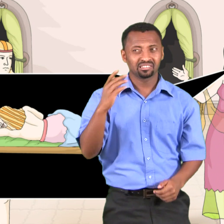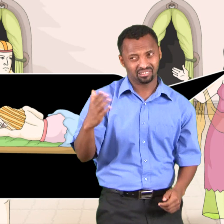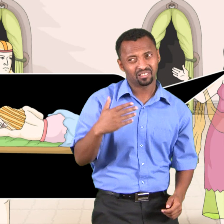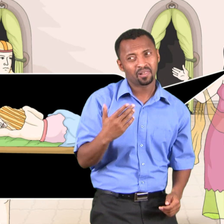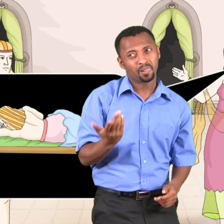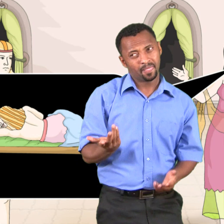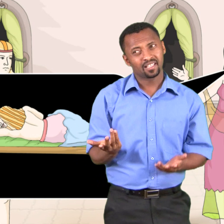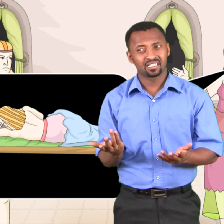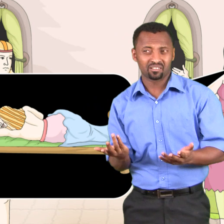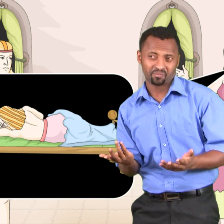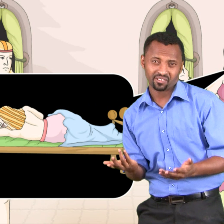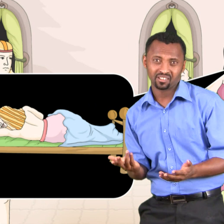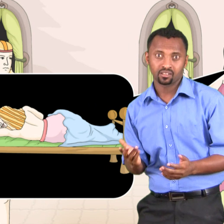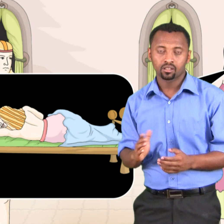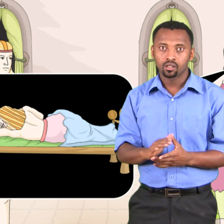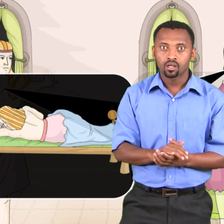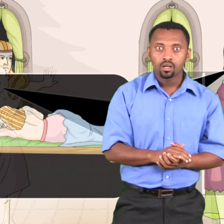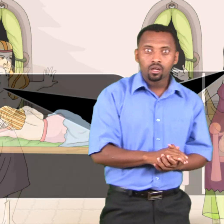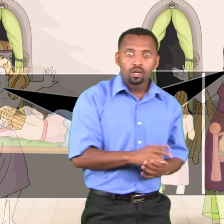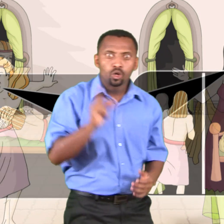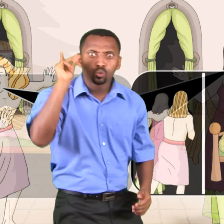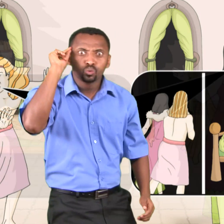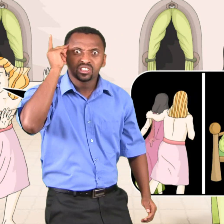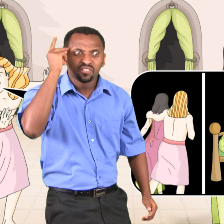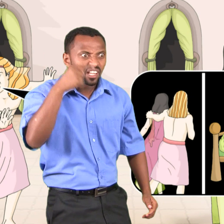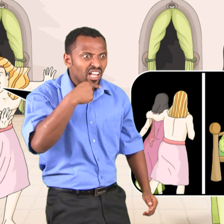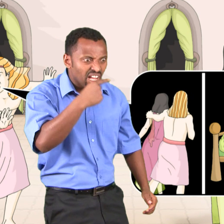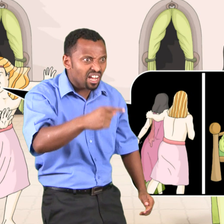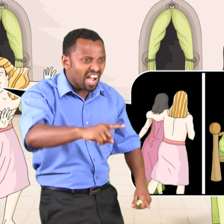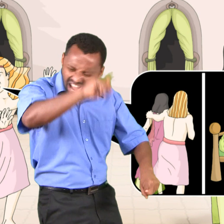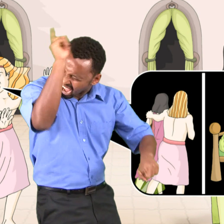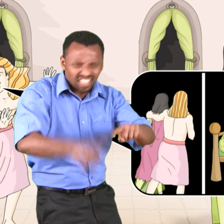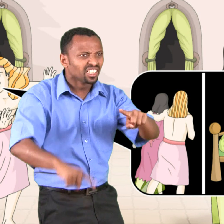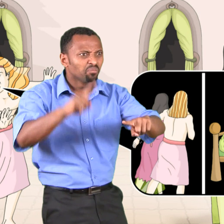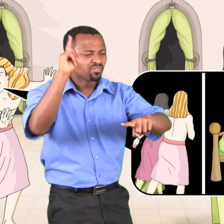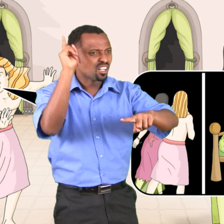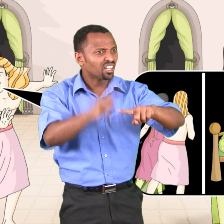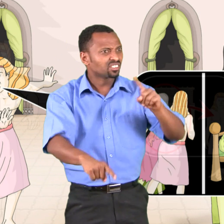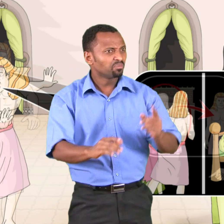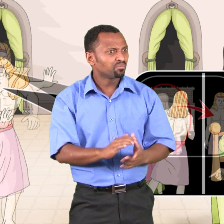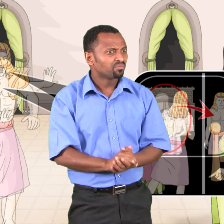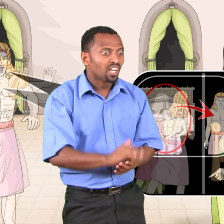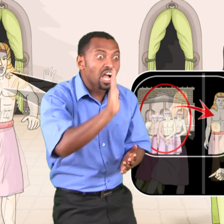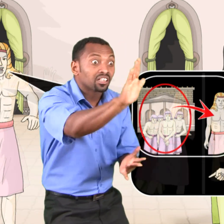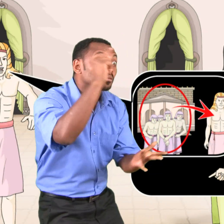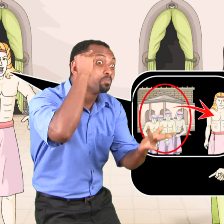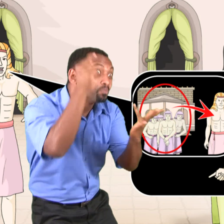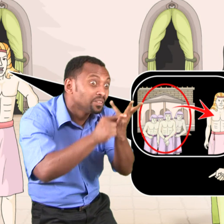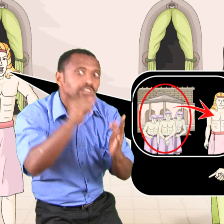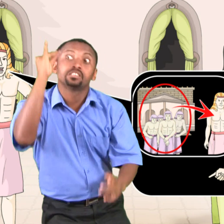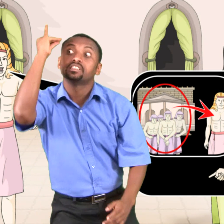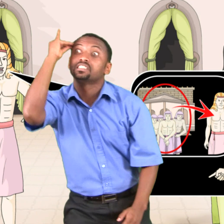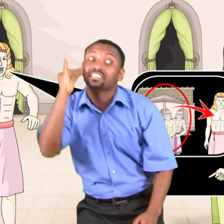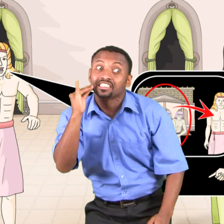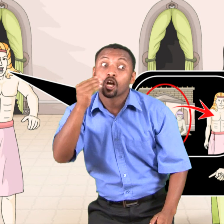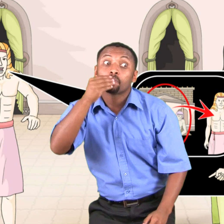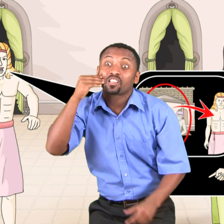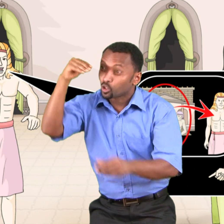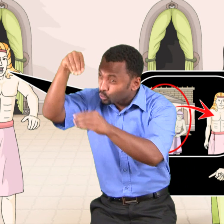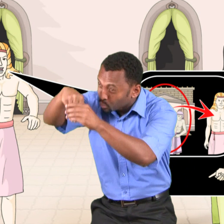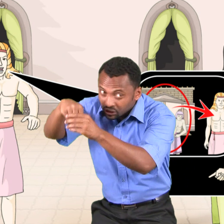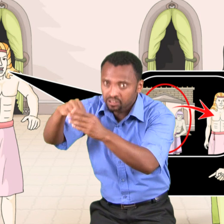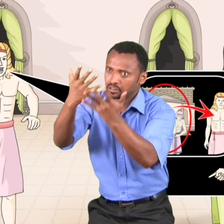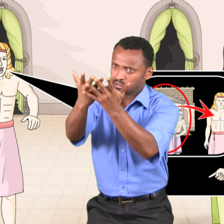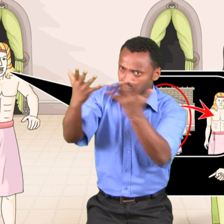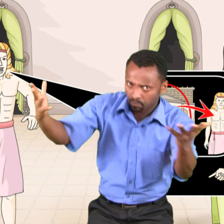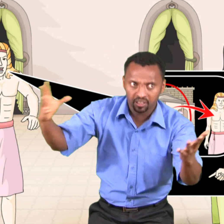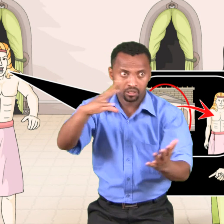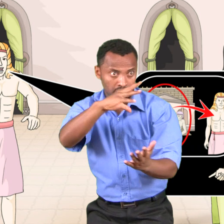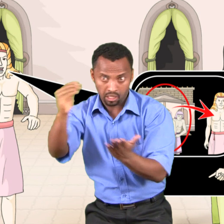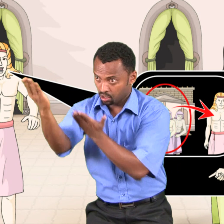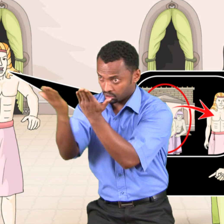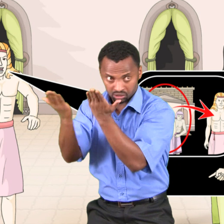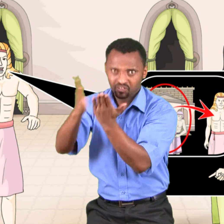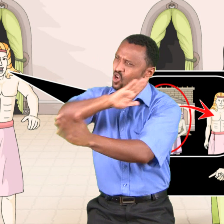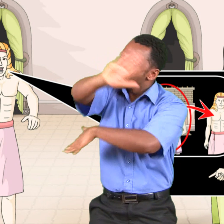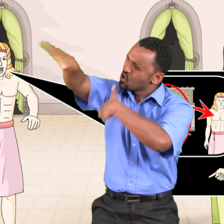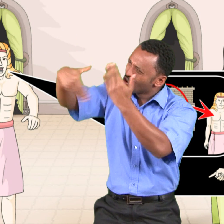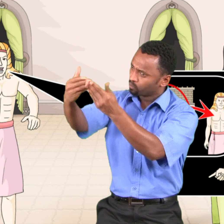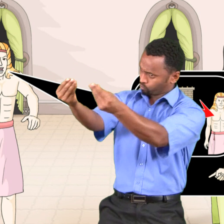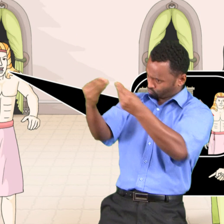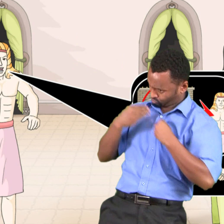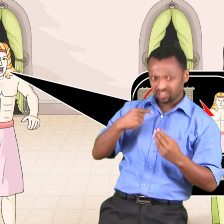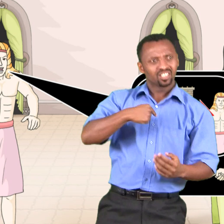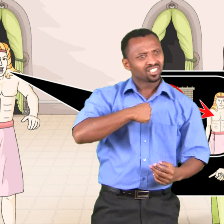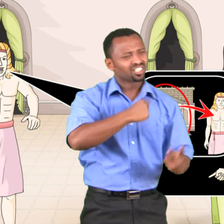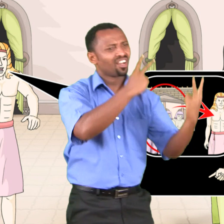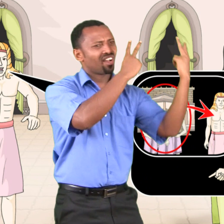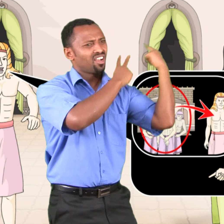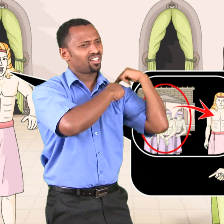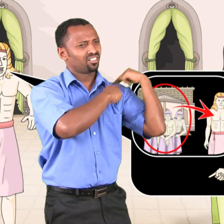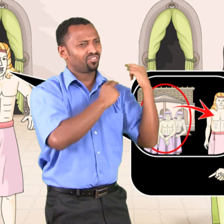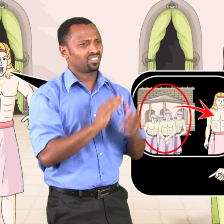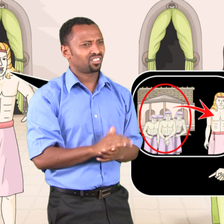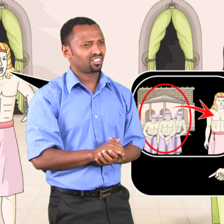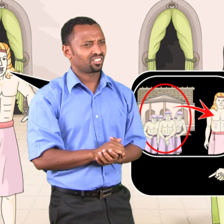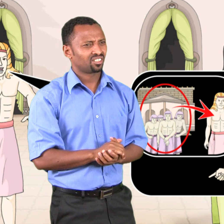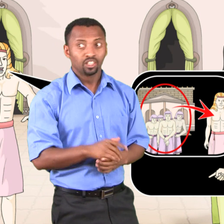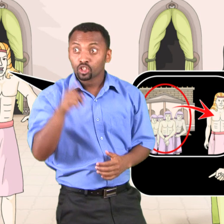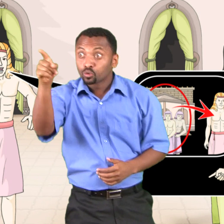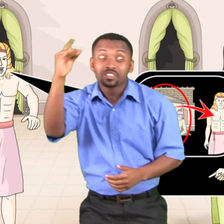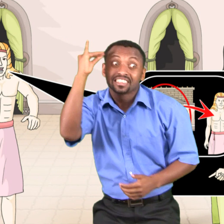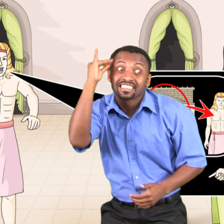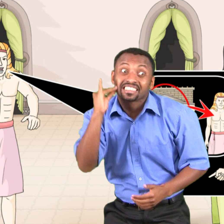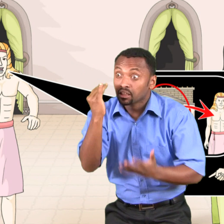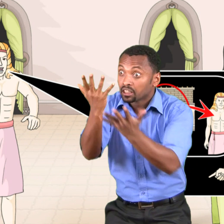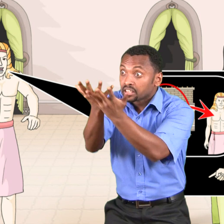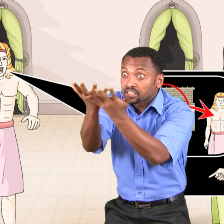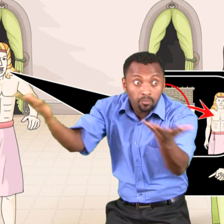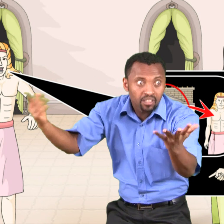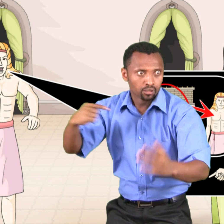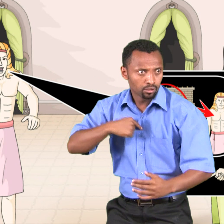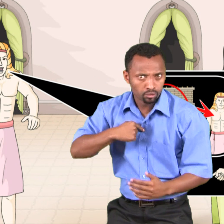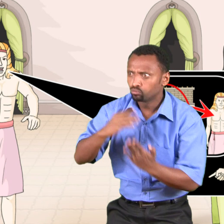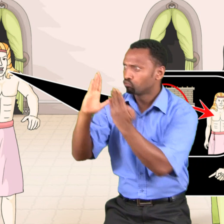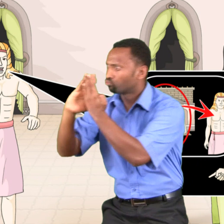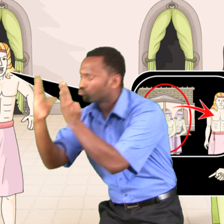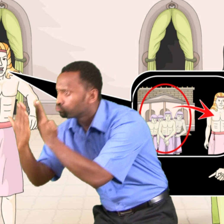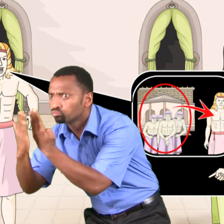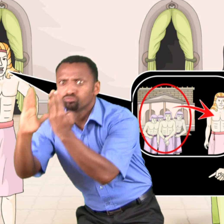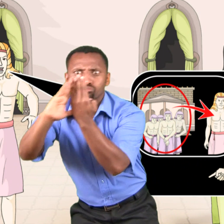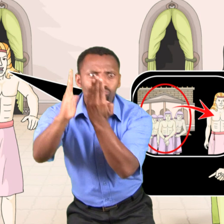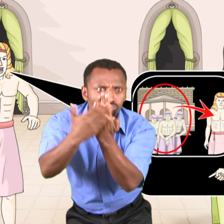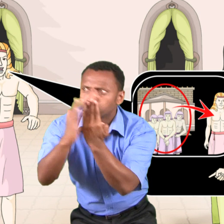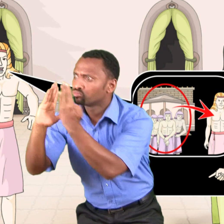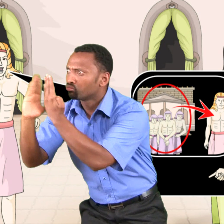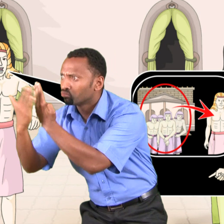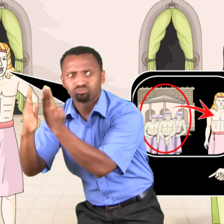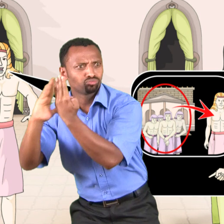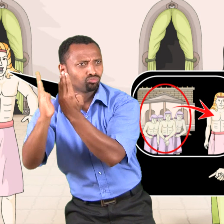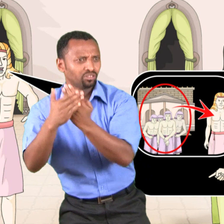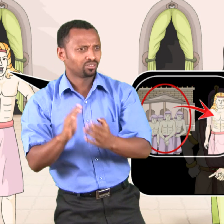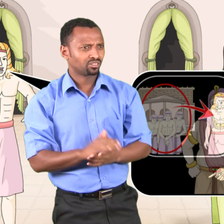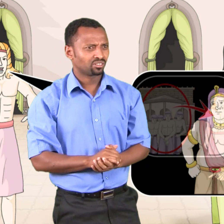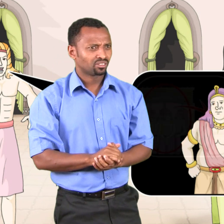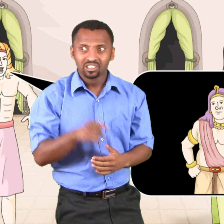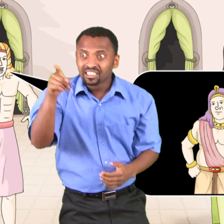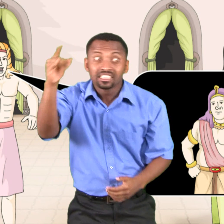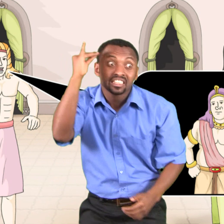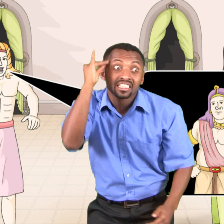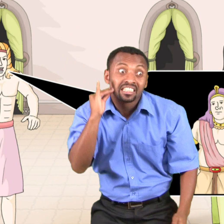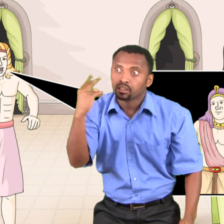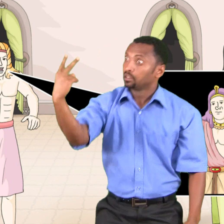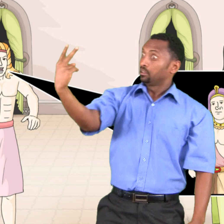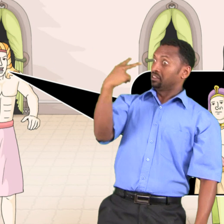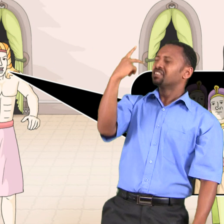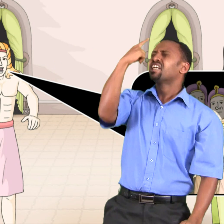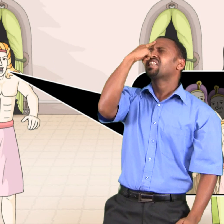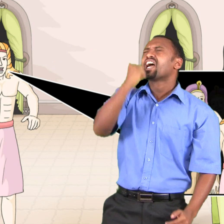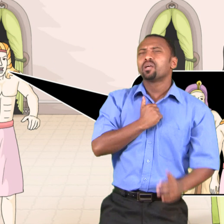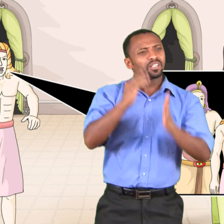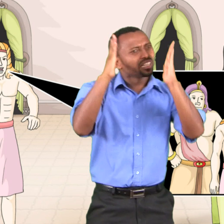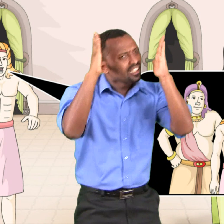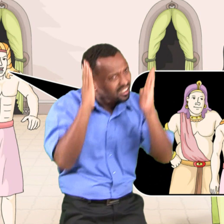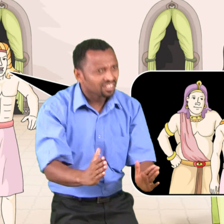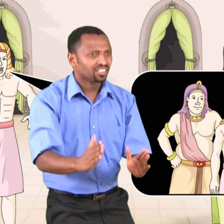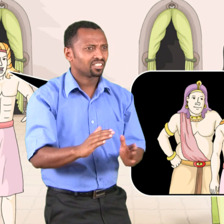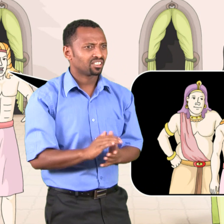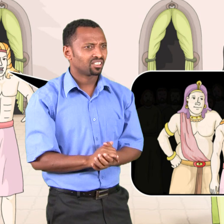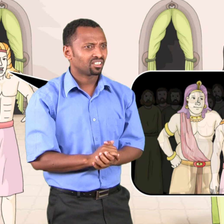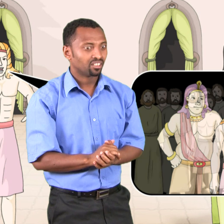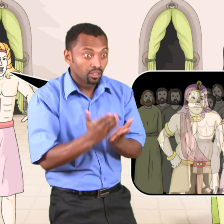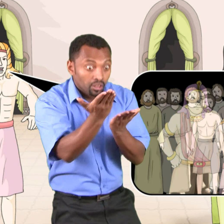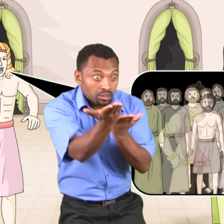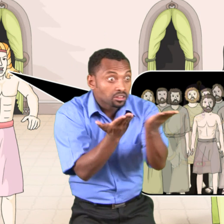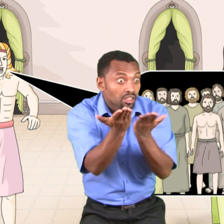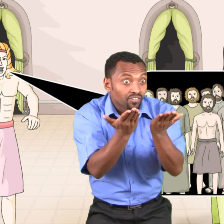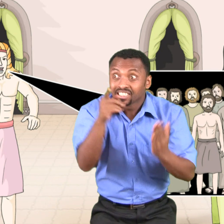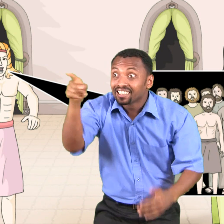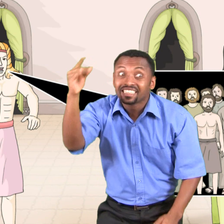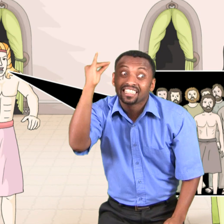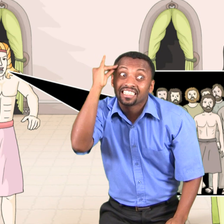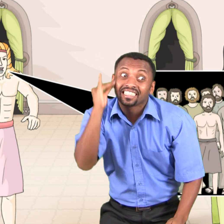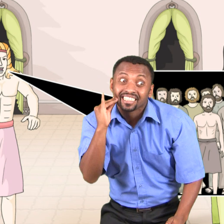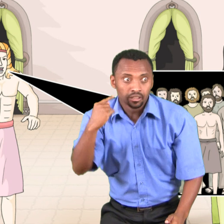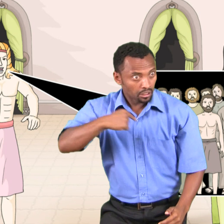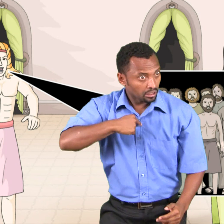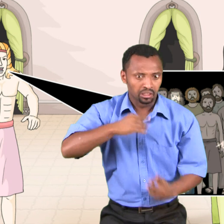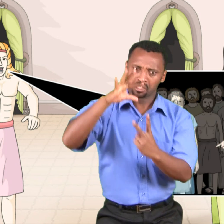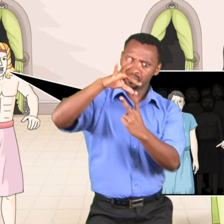But he refused. “Look,” he said to his master’s wife, “with me here, my master does not concern himself with anything in his house, and he has entrusted everything he owns to my care.